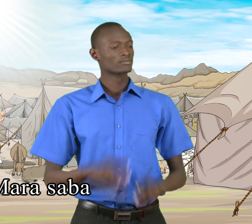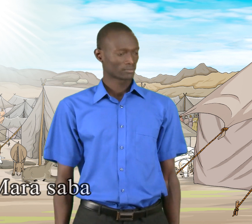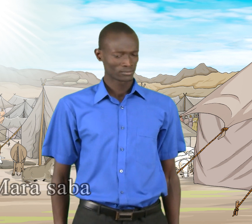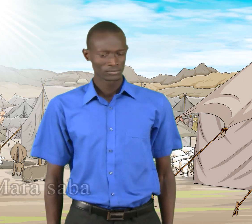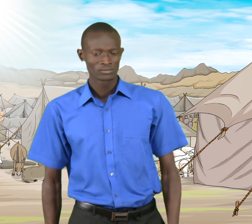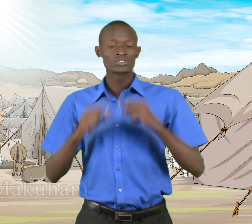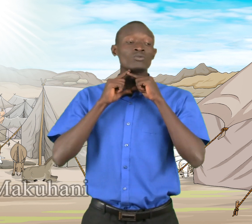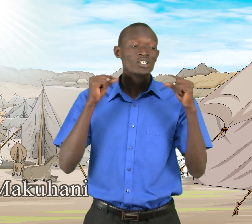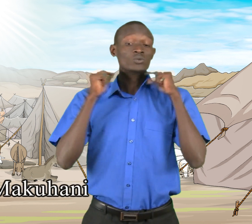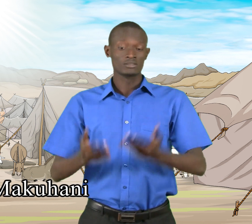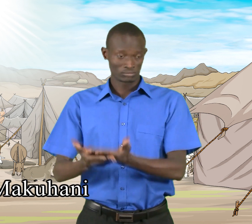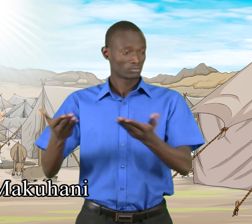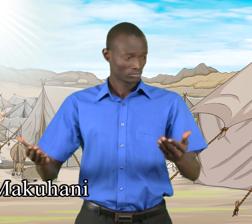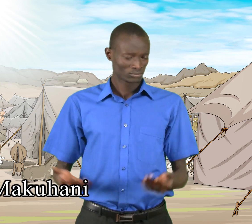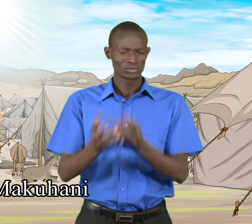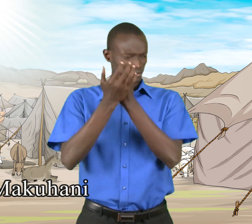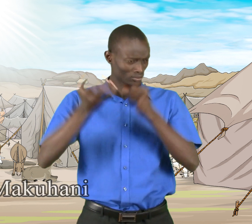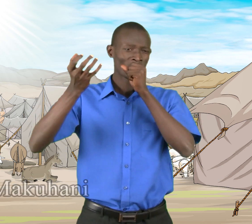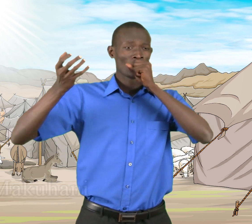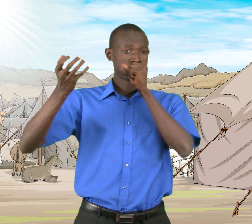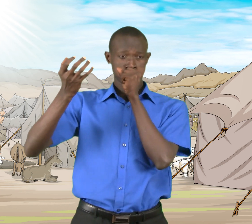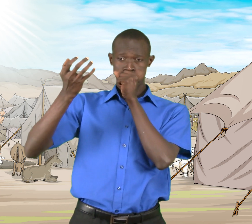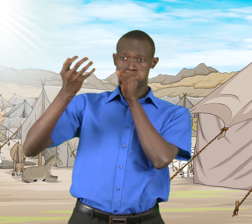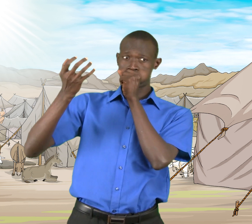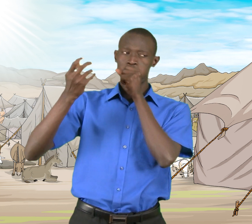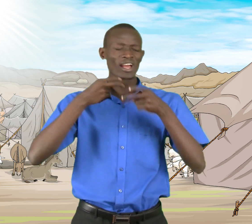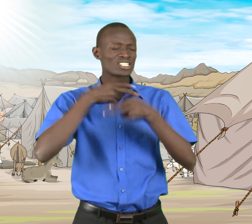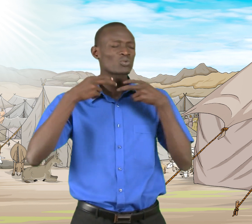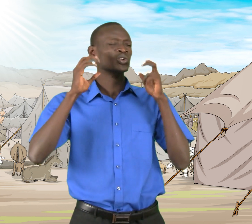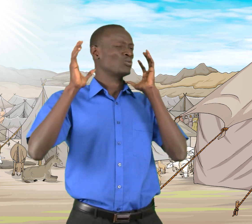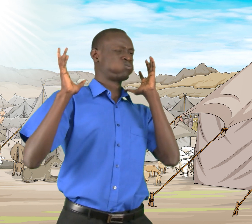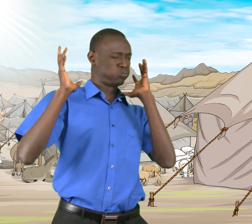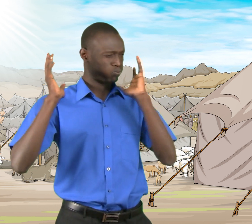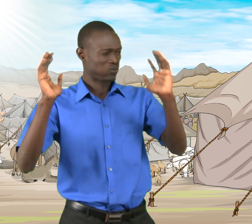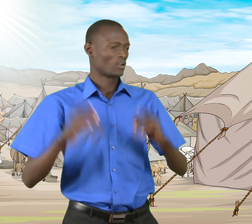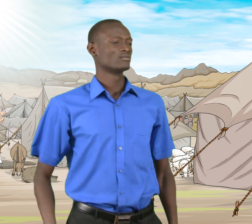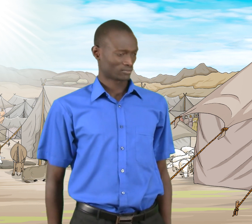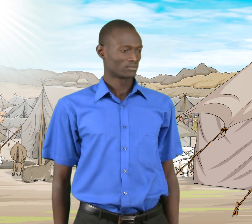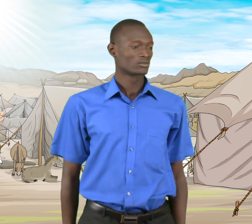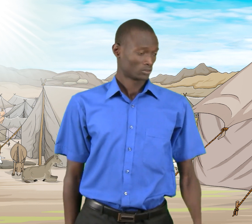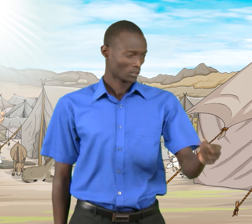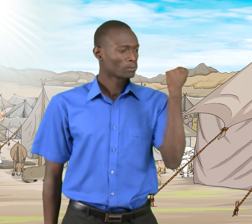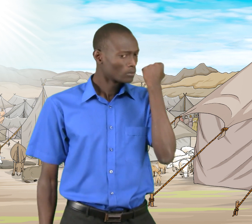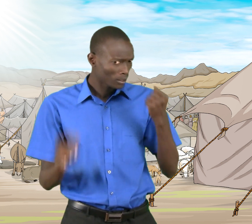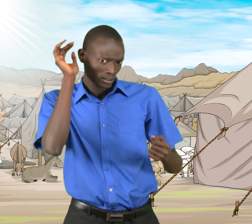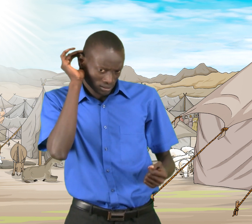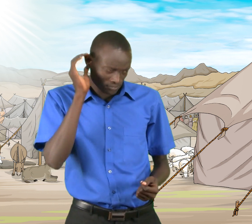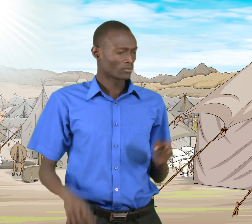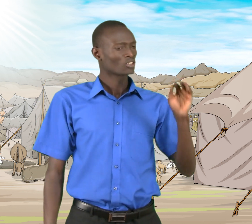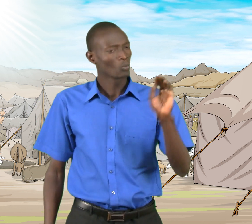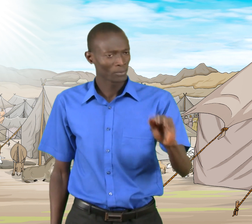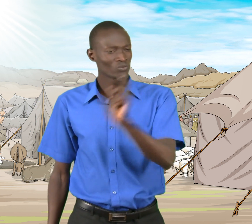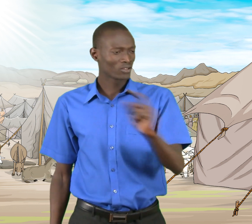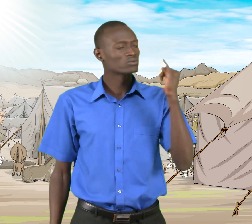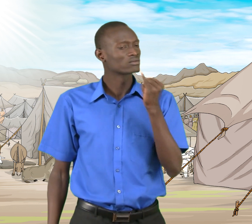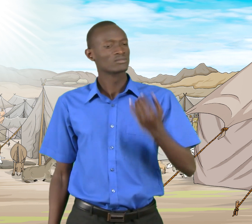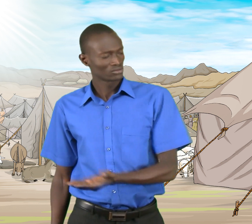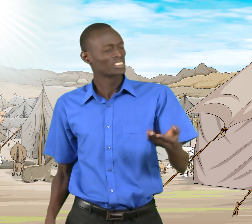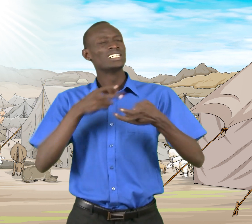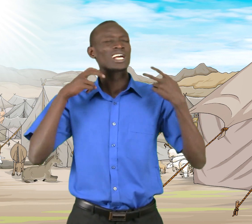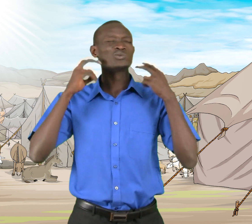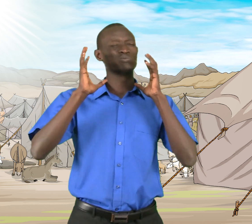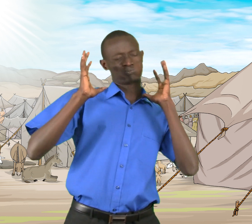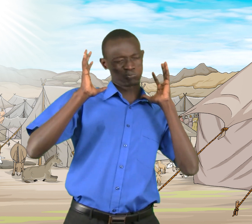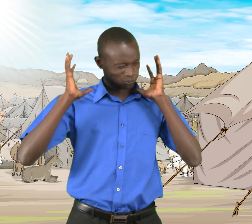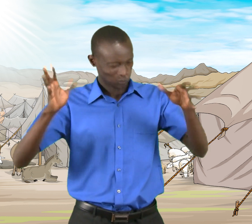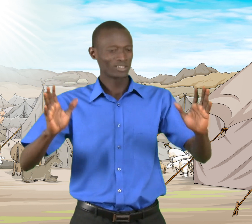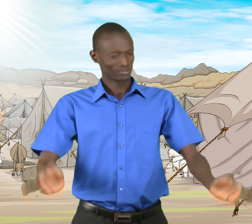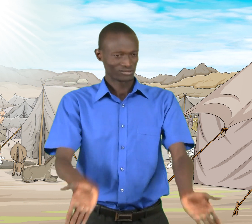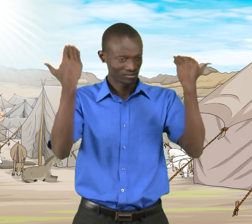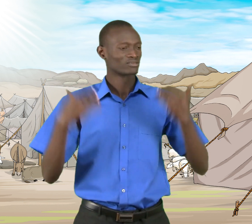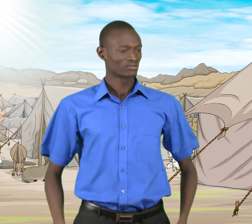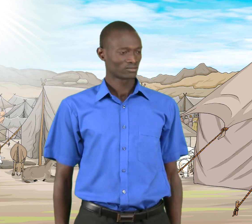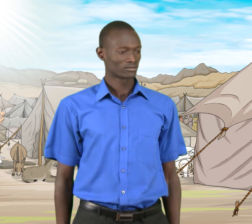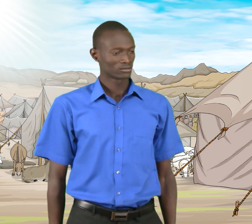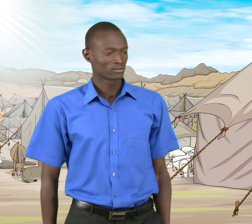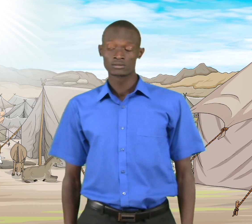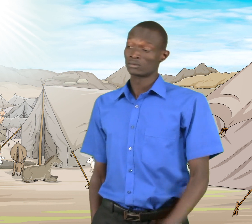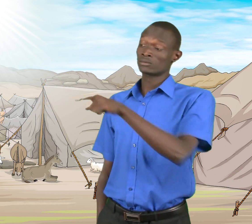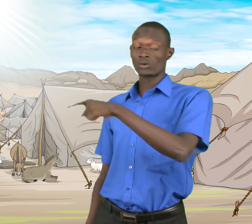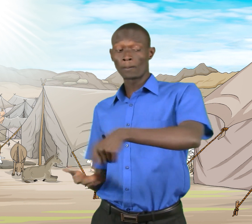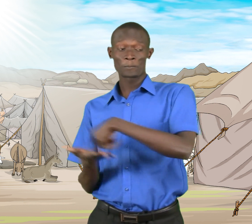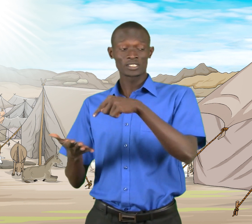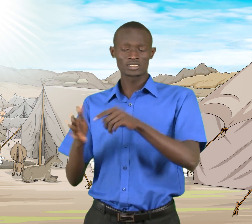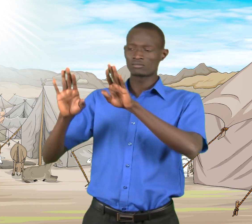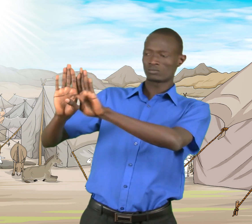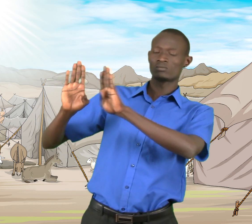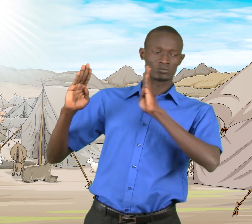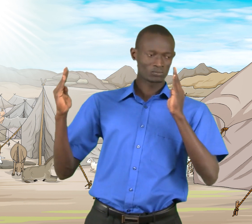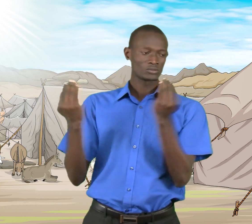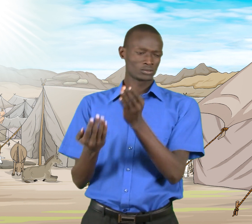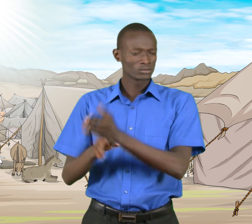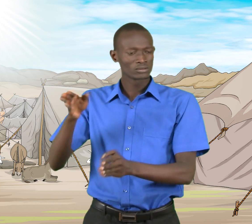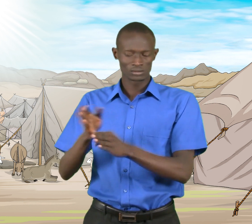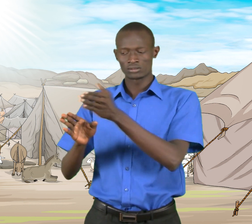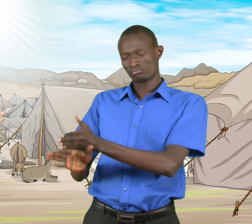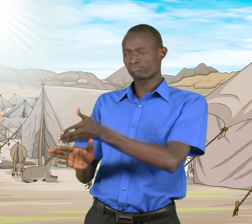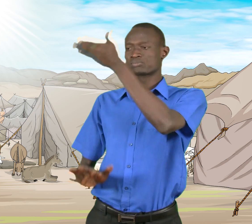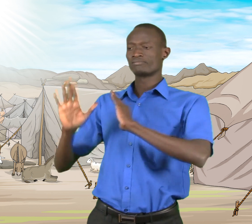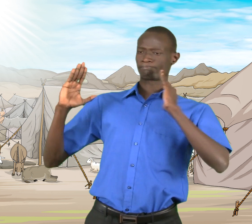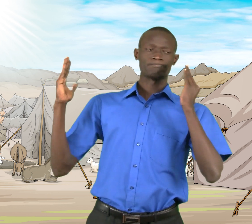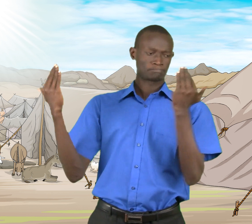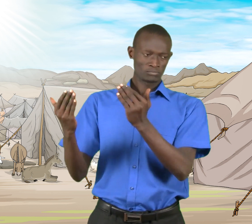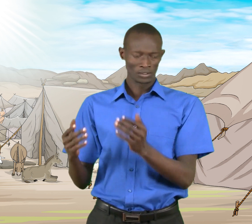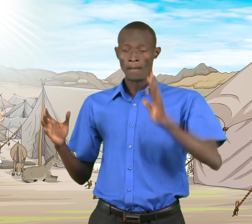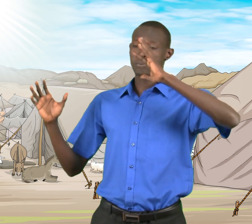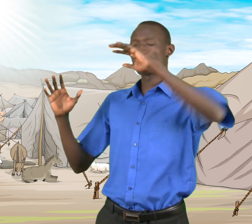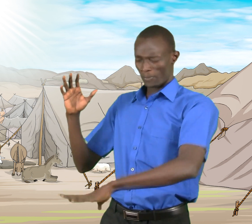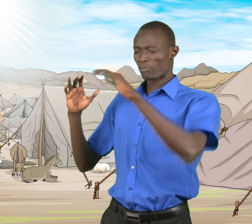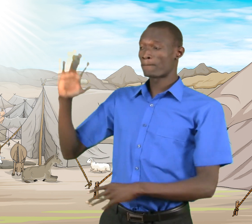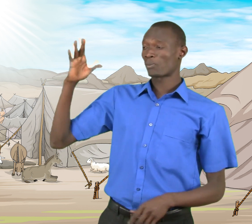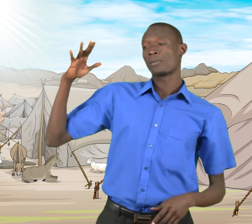And when there is a long blast of the ram’s horn and you hear its sound, have all the people give a mighty shout.